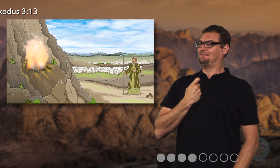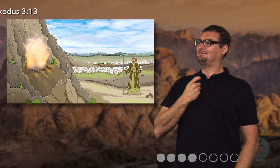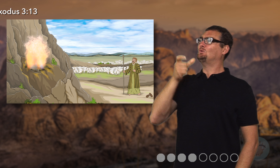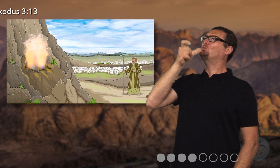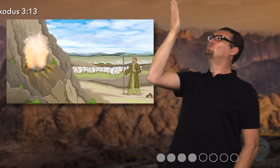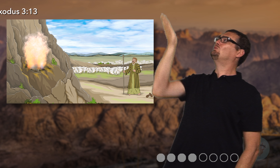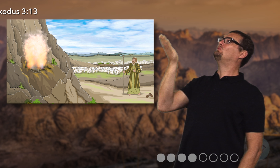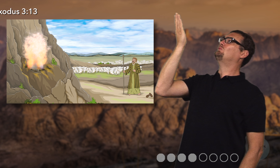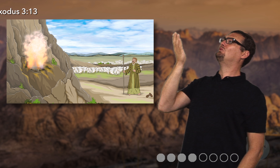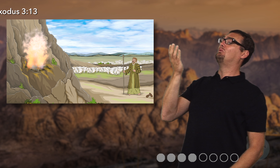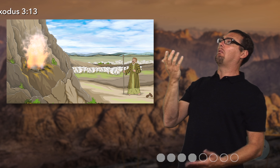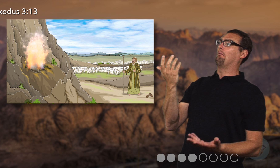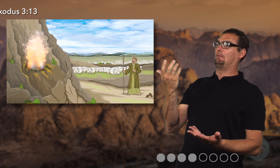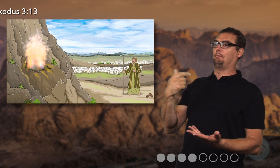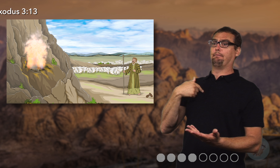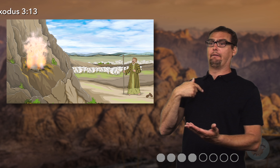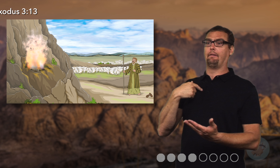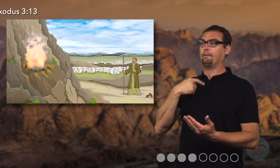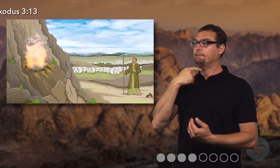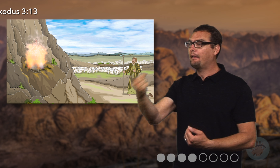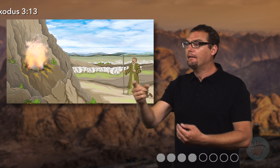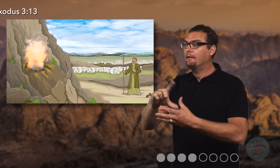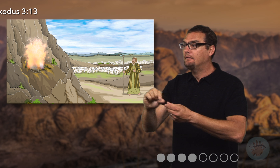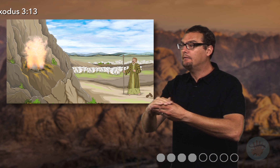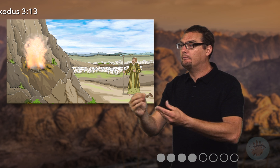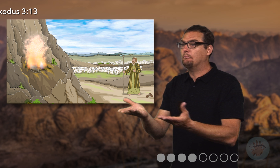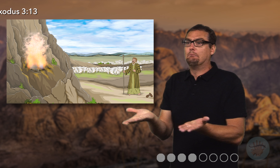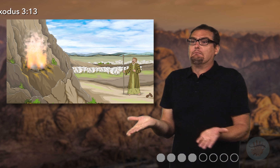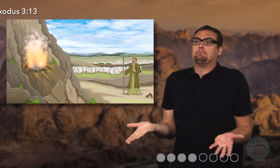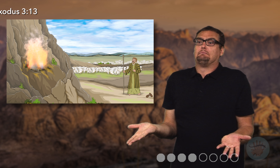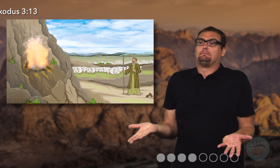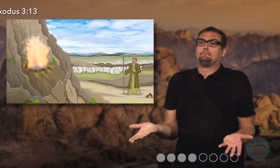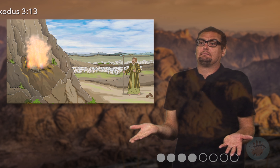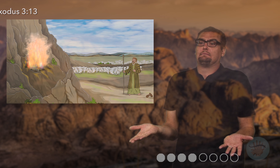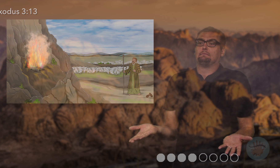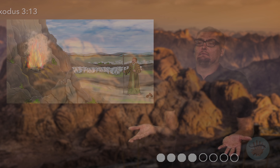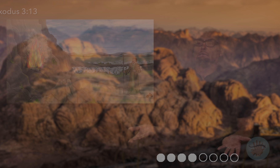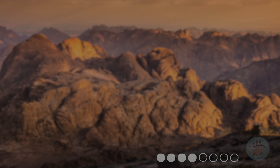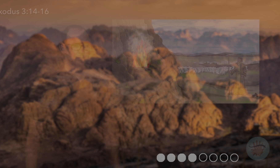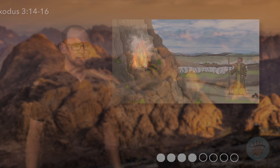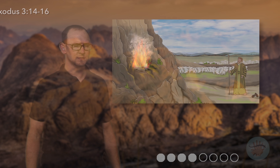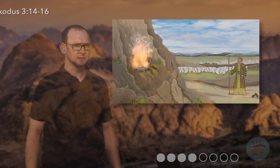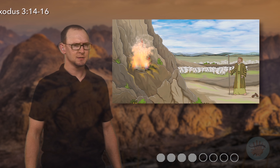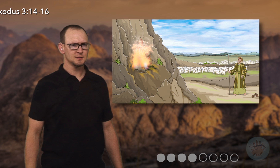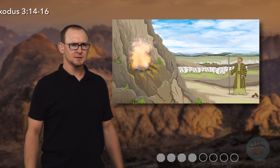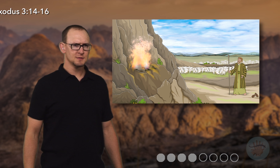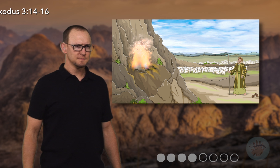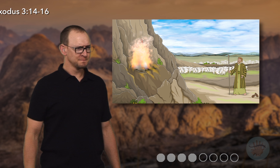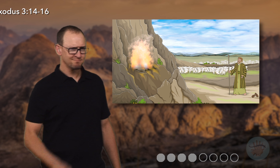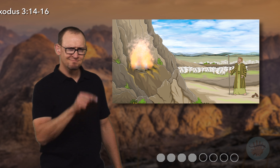What should I tell them?”